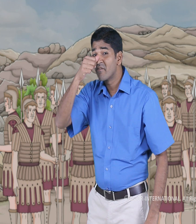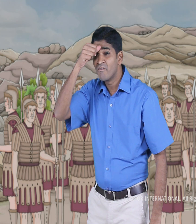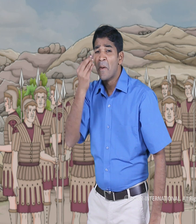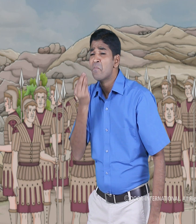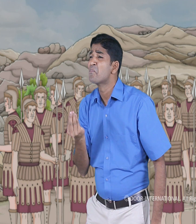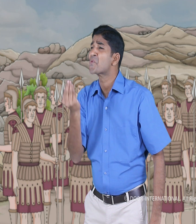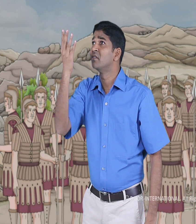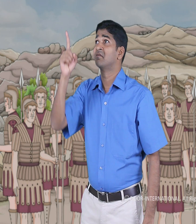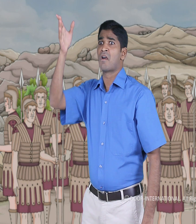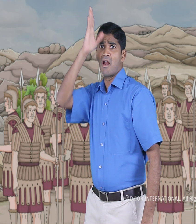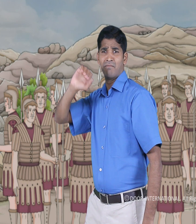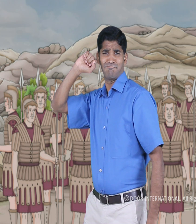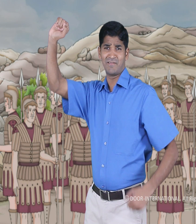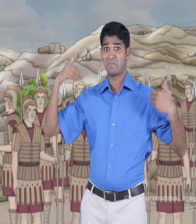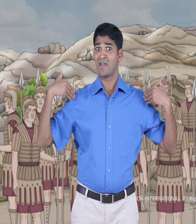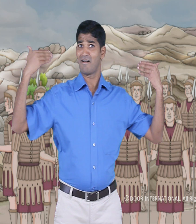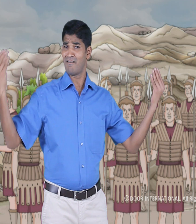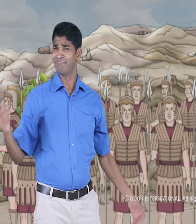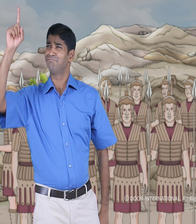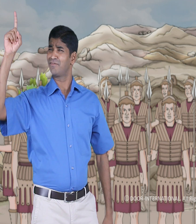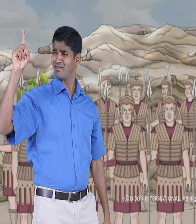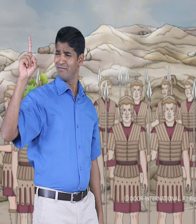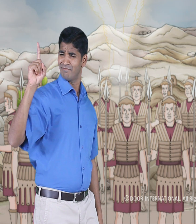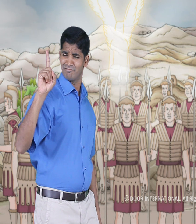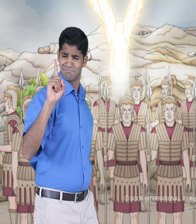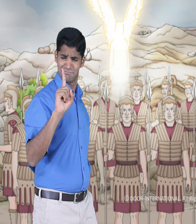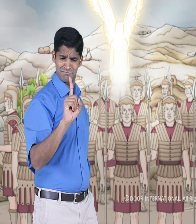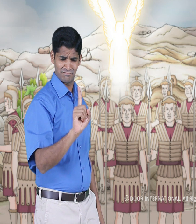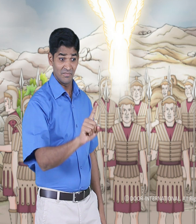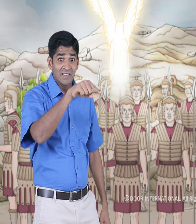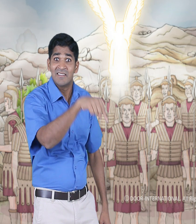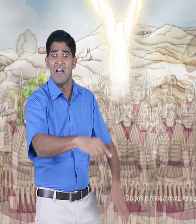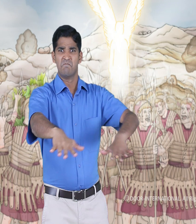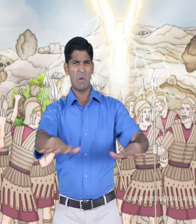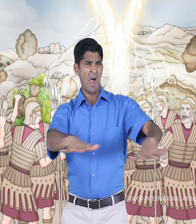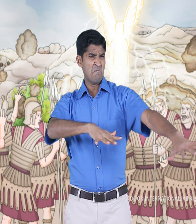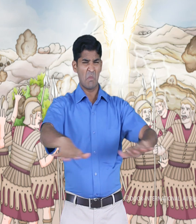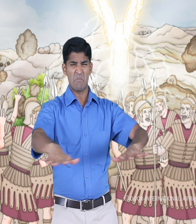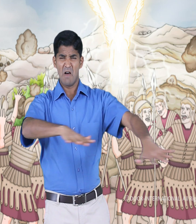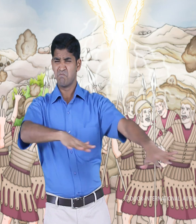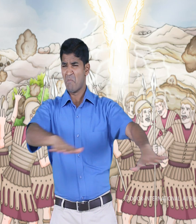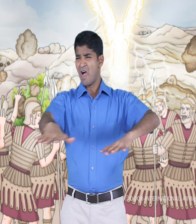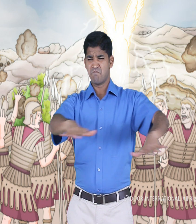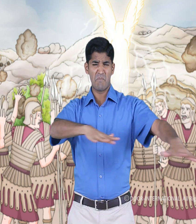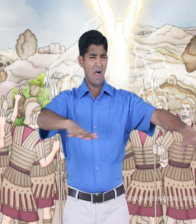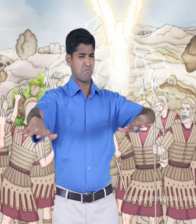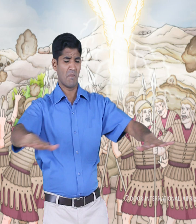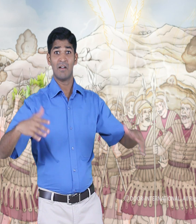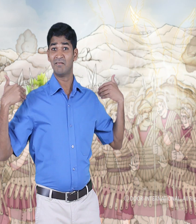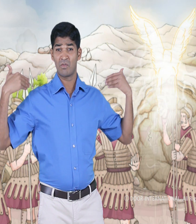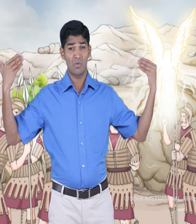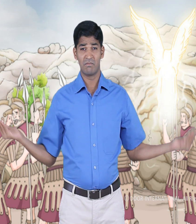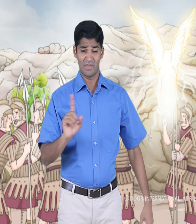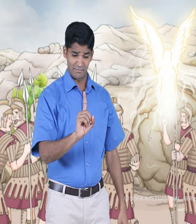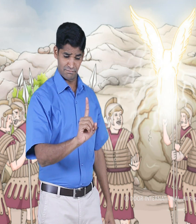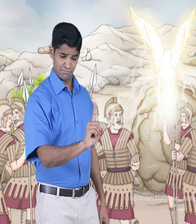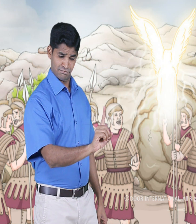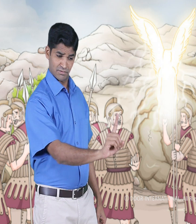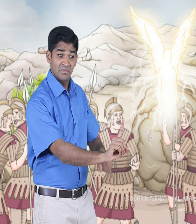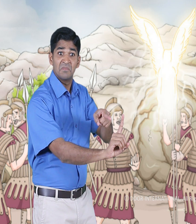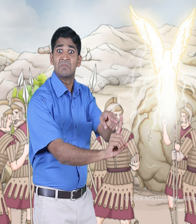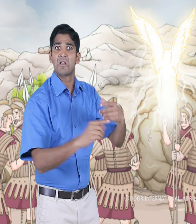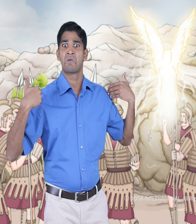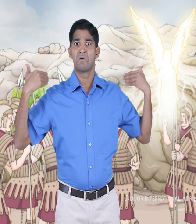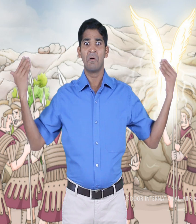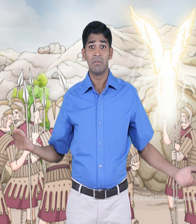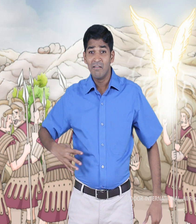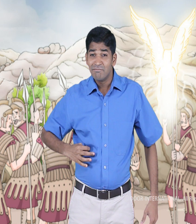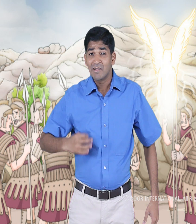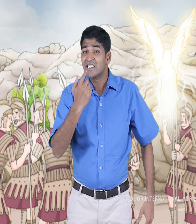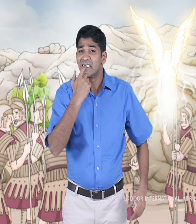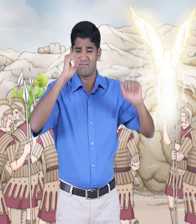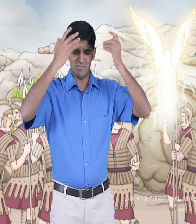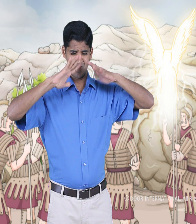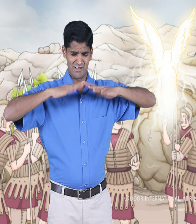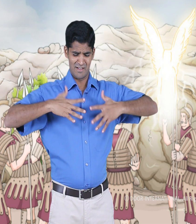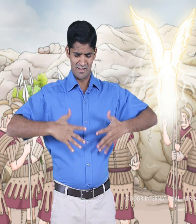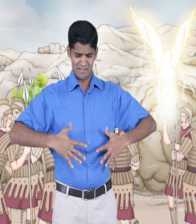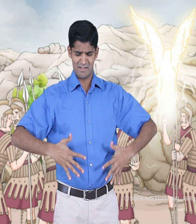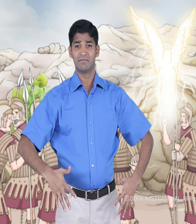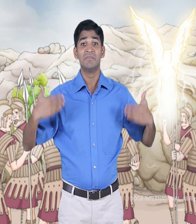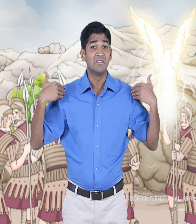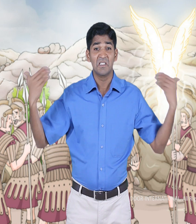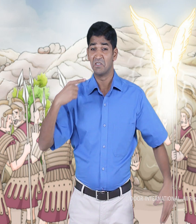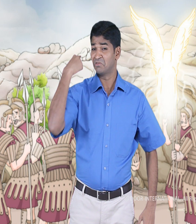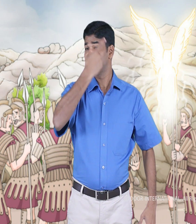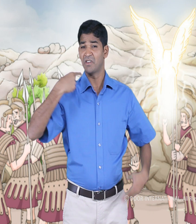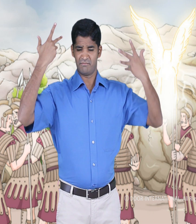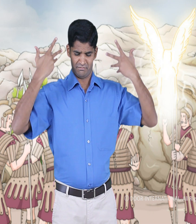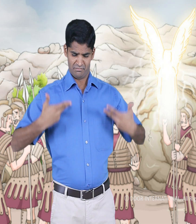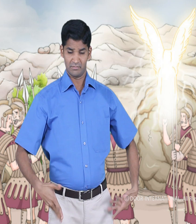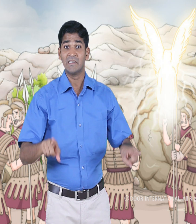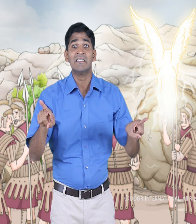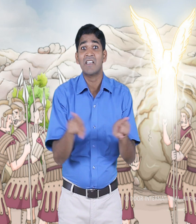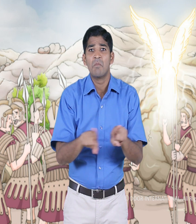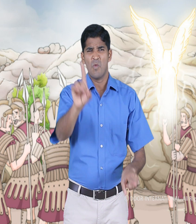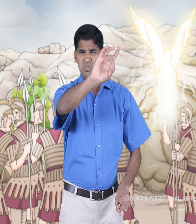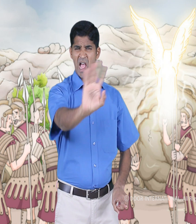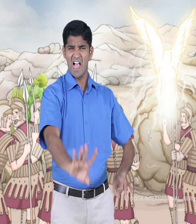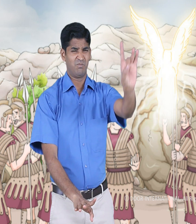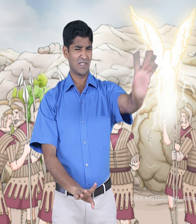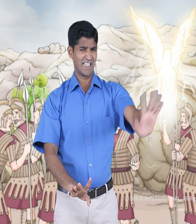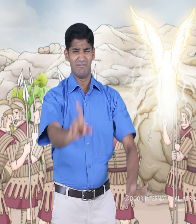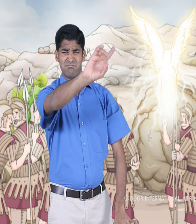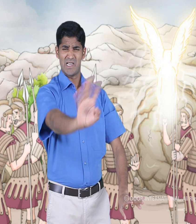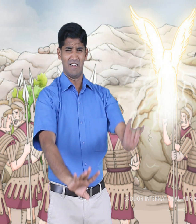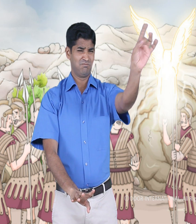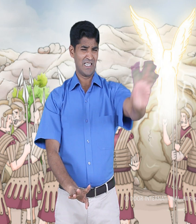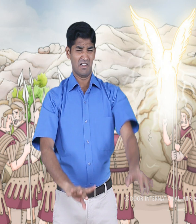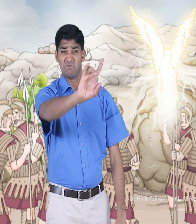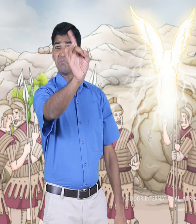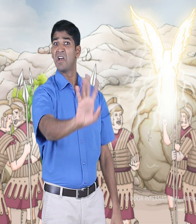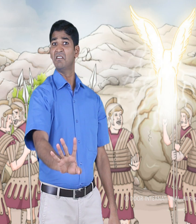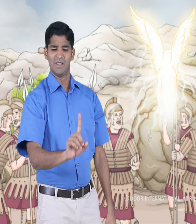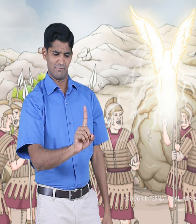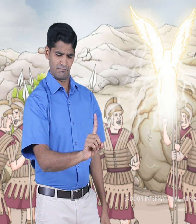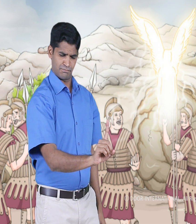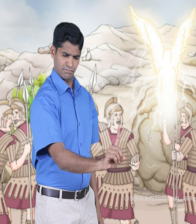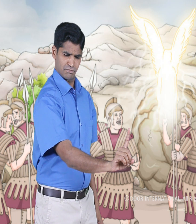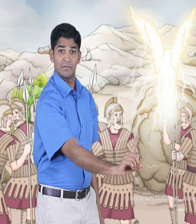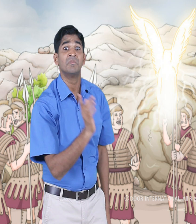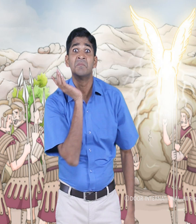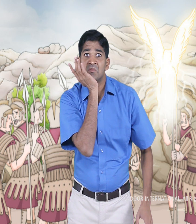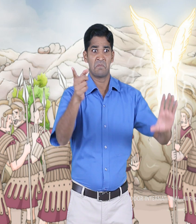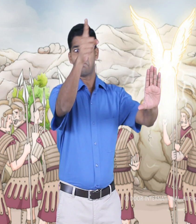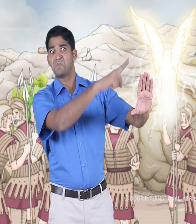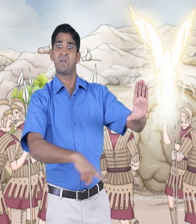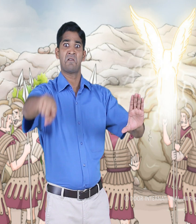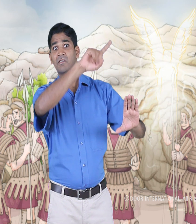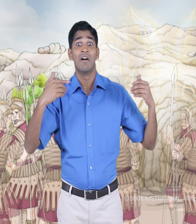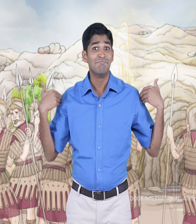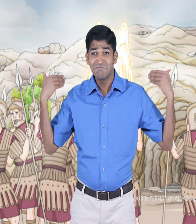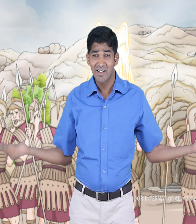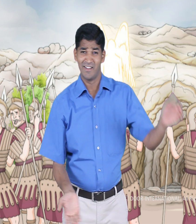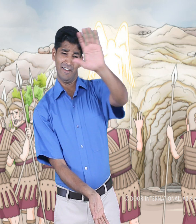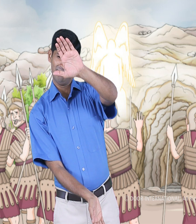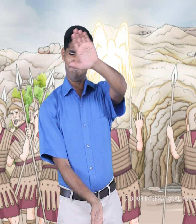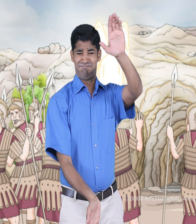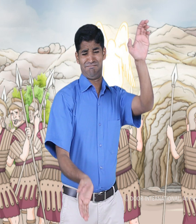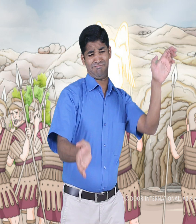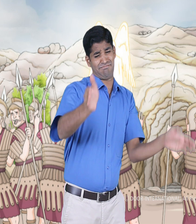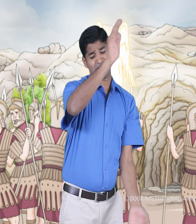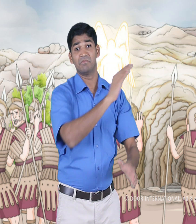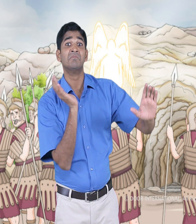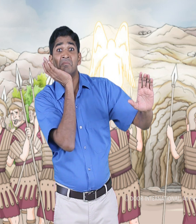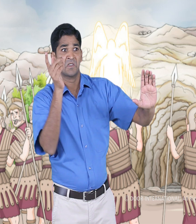Suddenly there was a great earthquake, for an angel of the Lord descended from heaven, rolled away the stone, and sat on it.